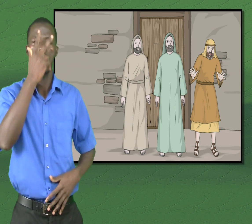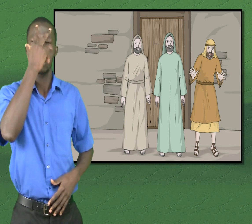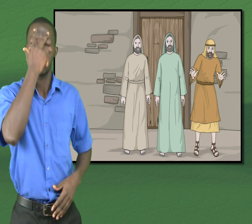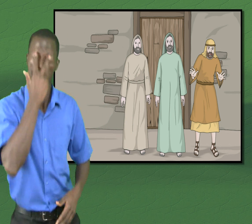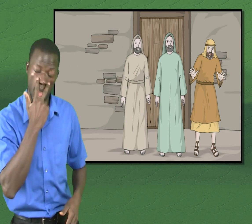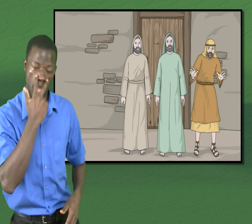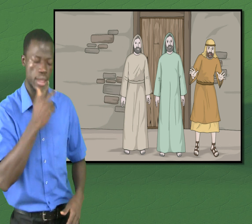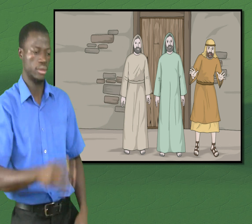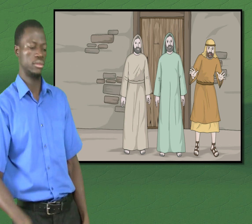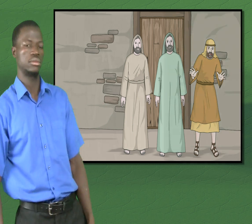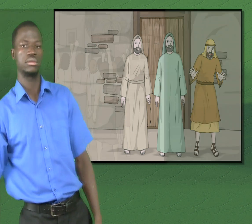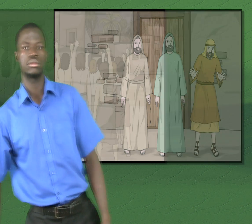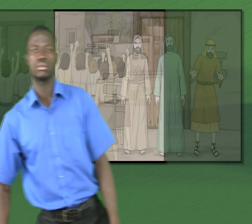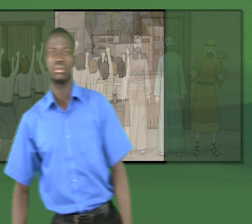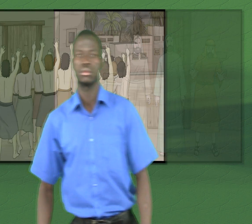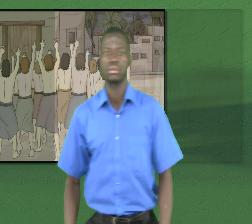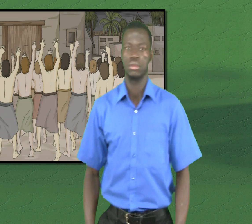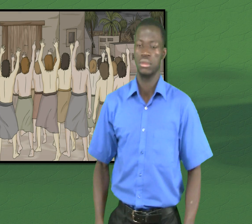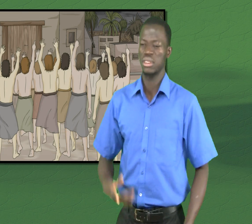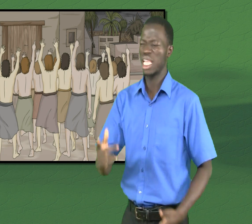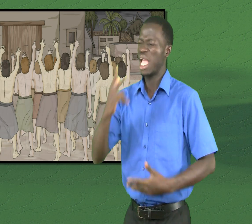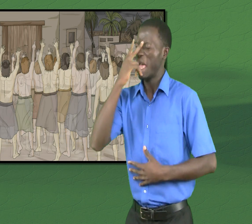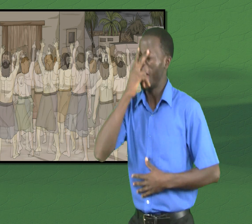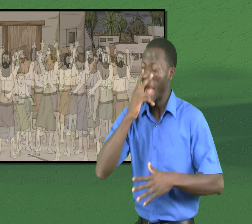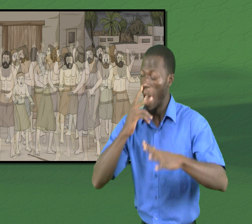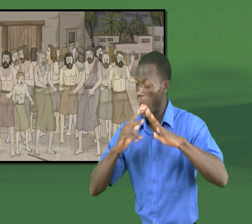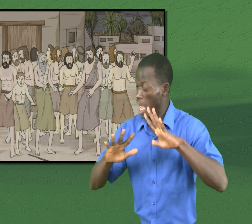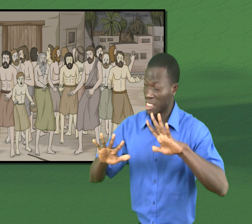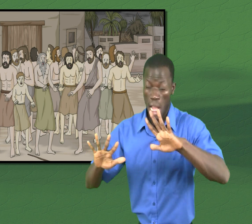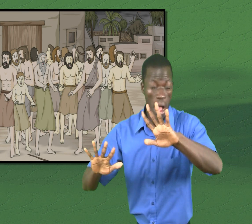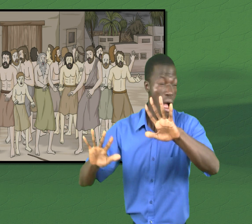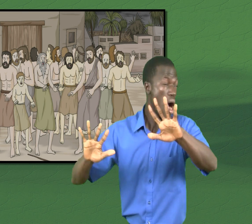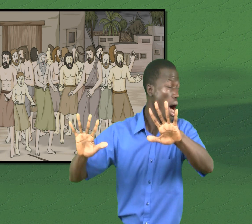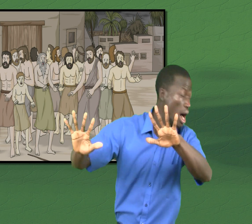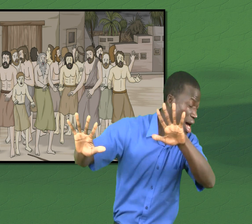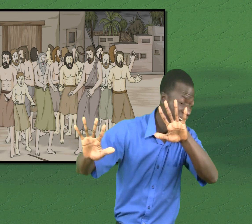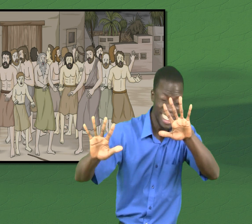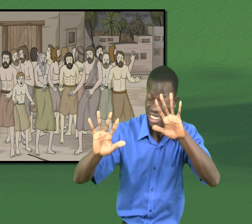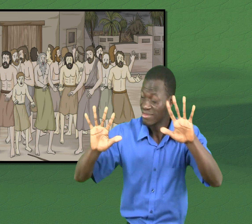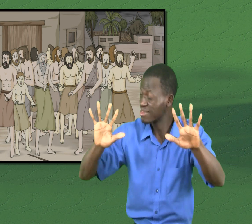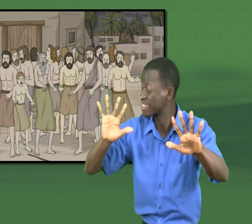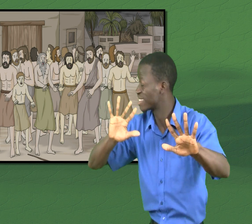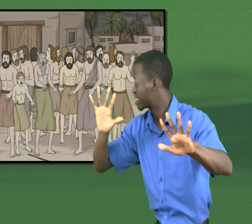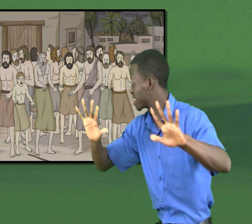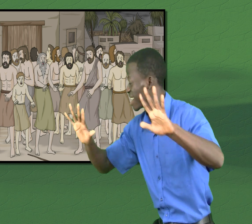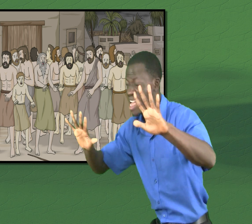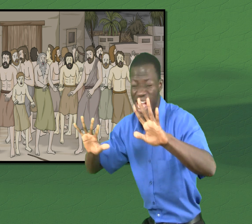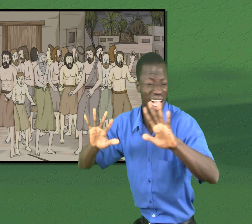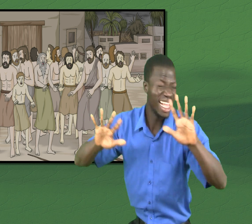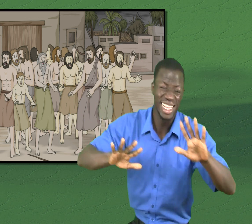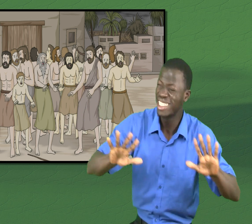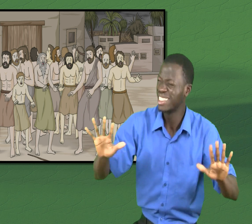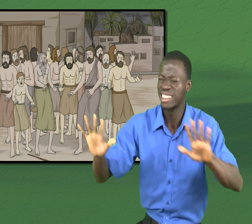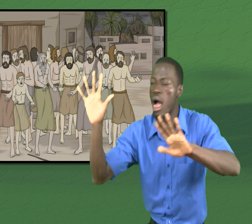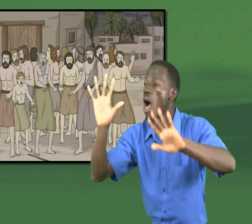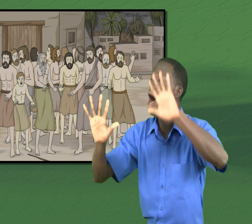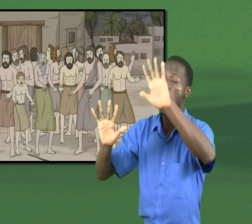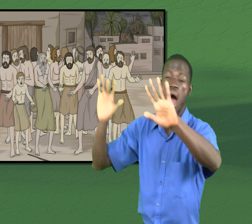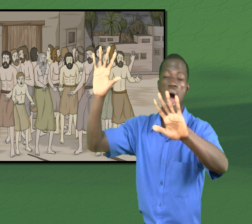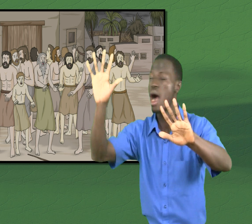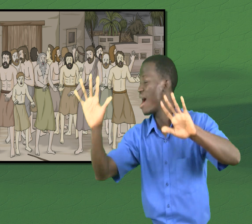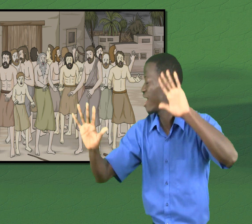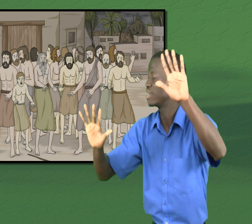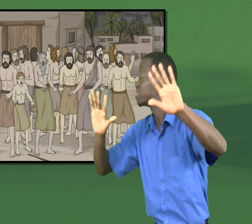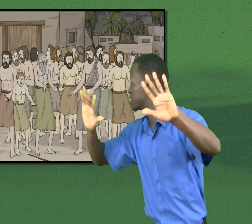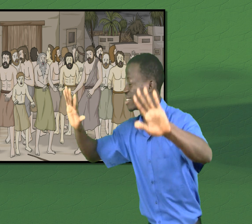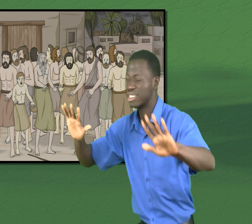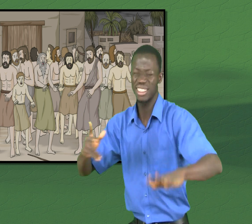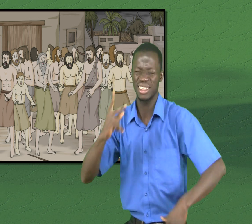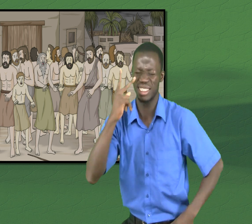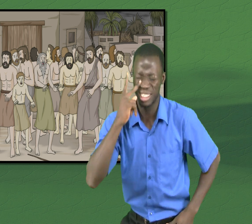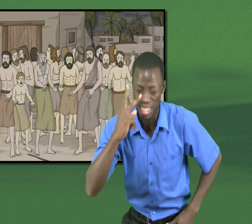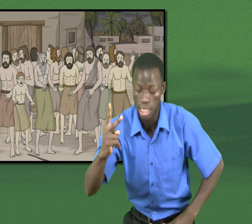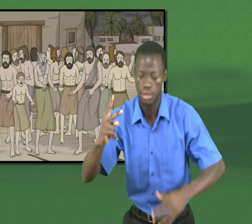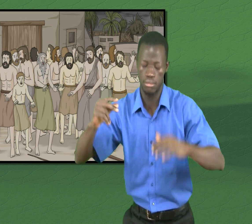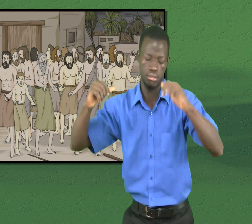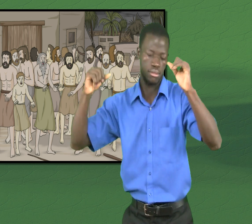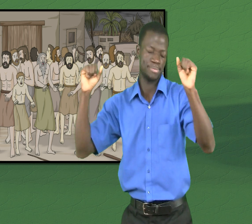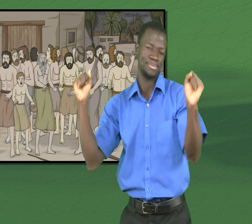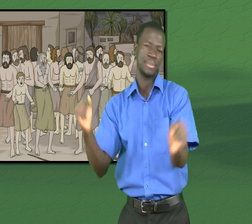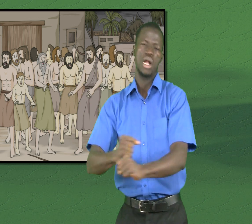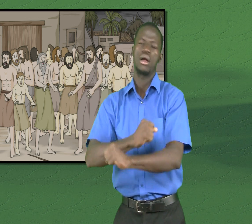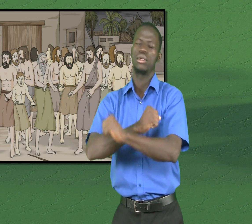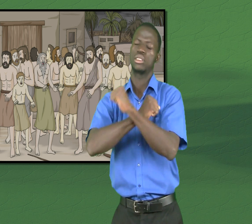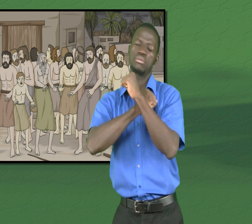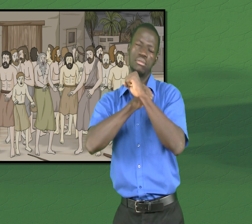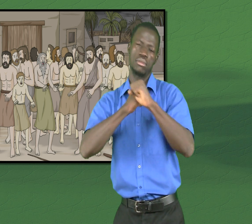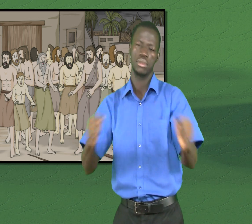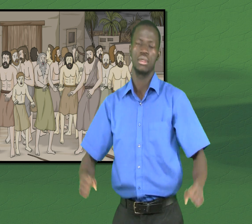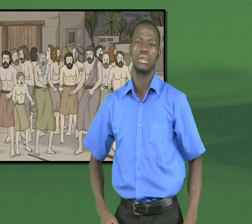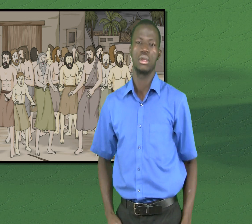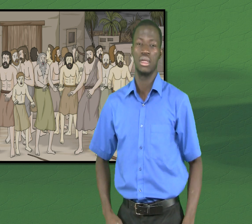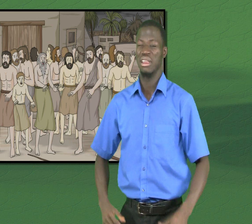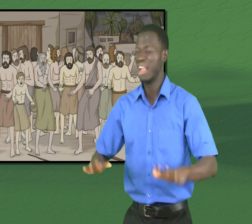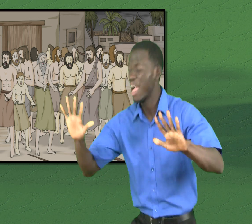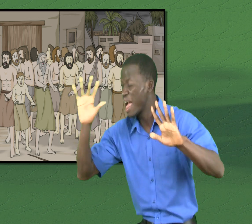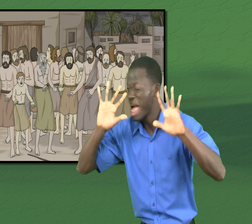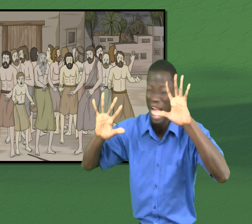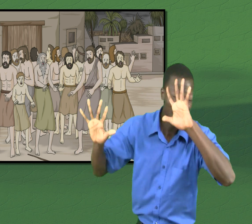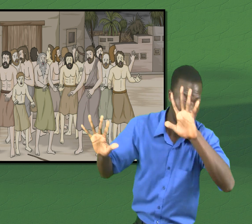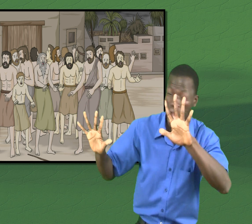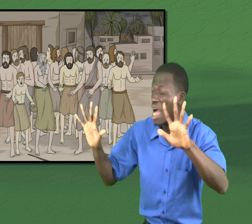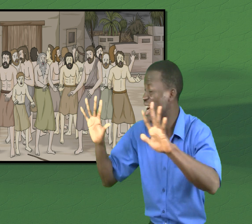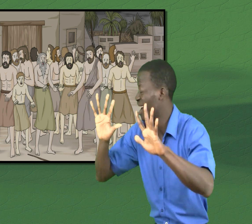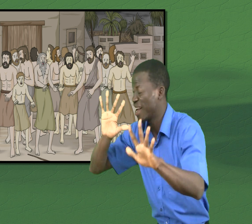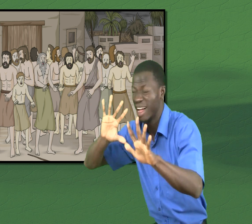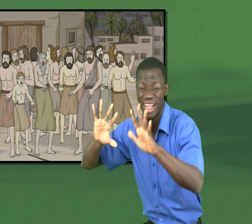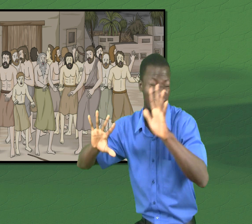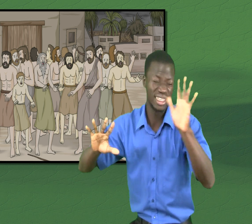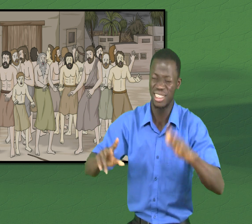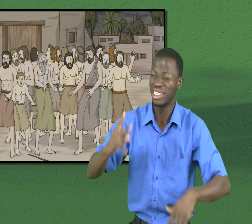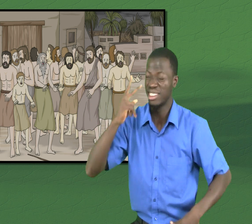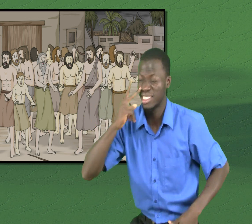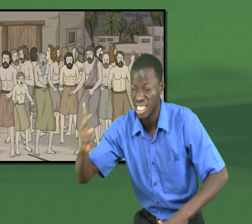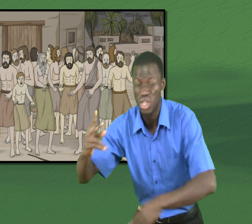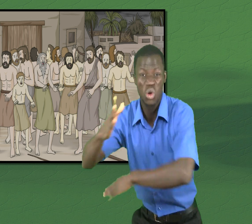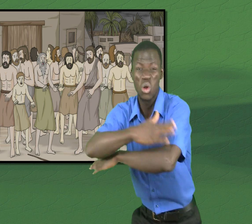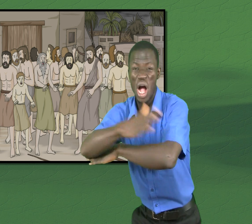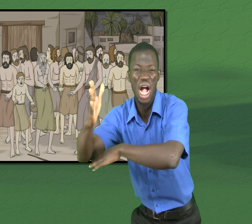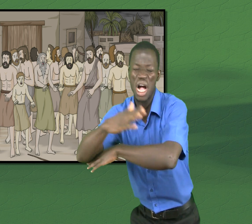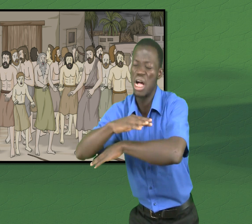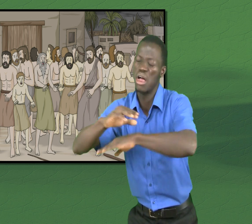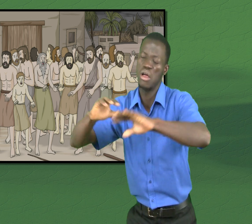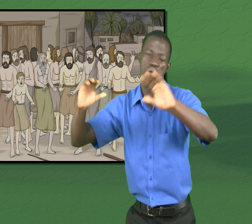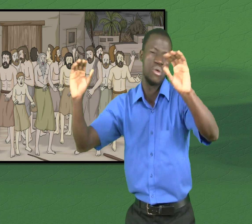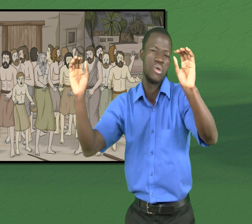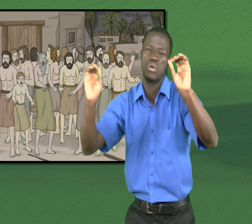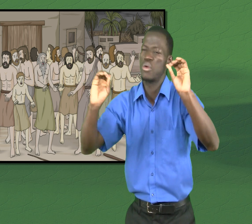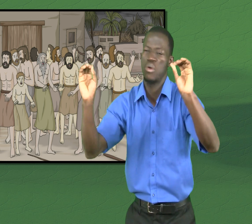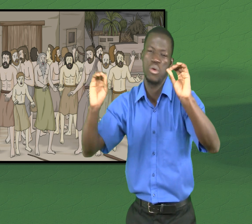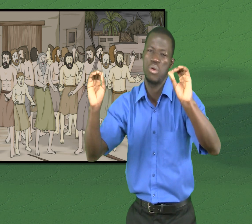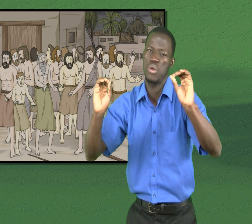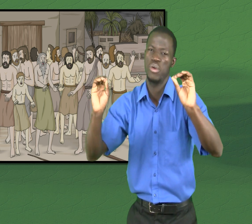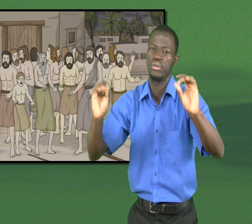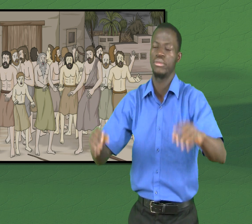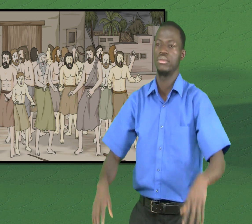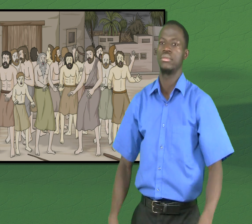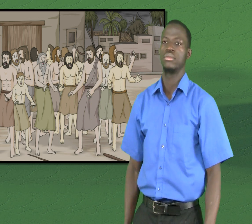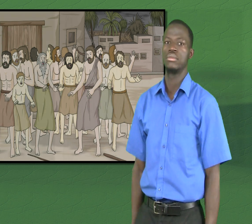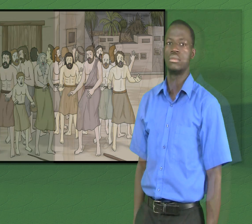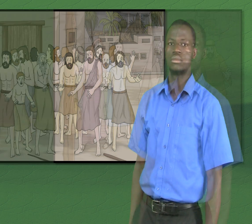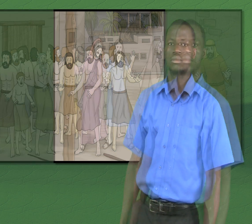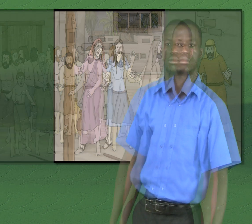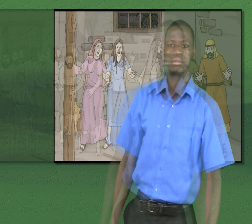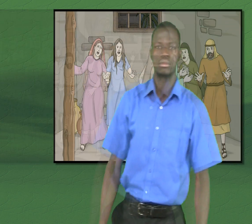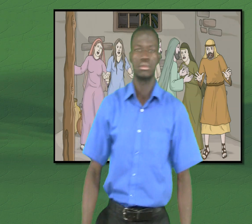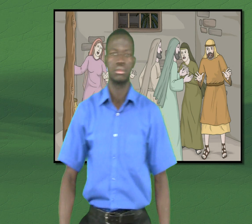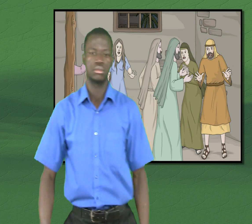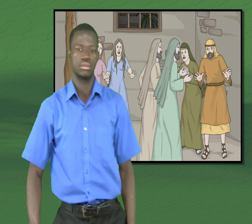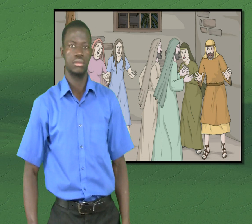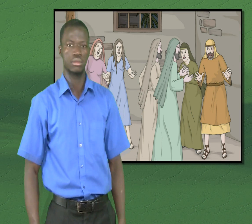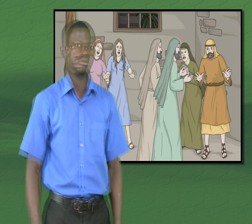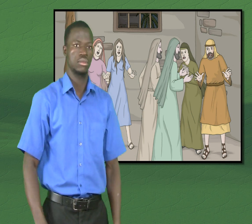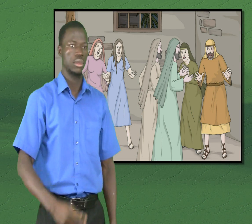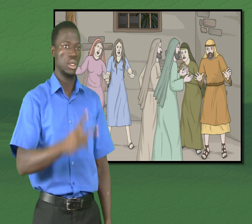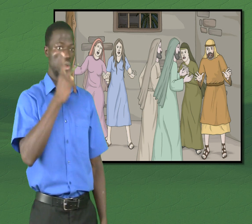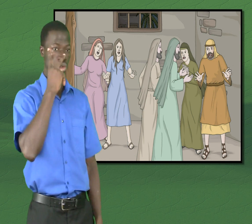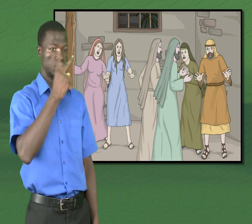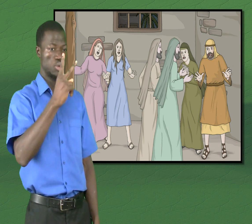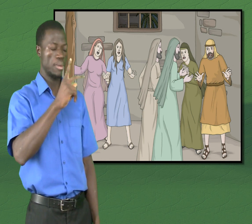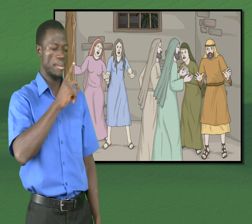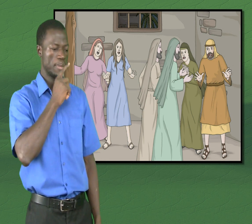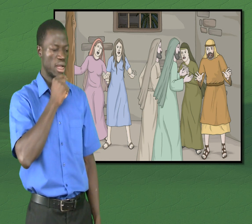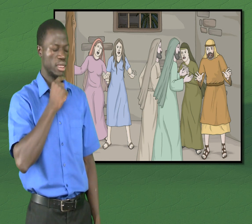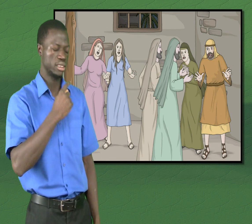And they struck the men at the entrance, young and old, with blindness, so that they wearied themselves trying to find the door.